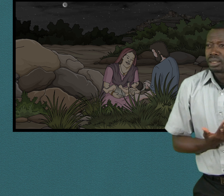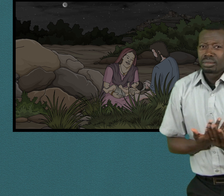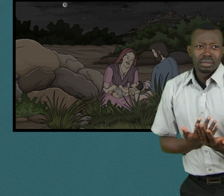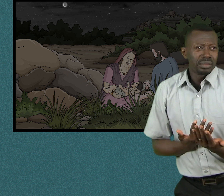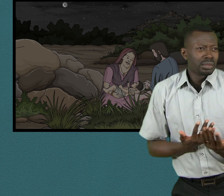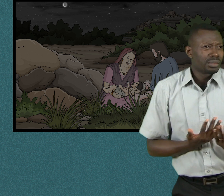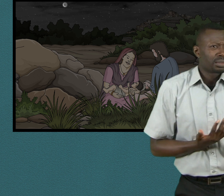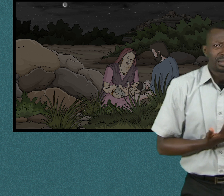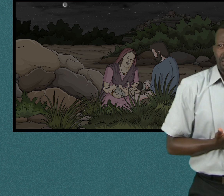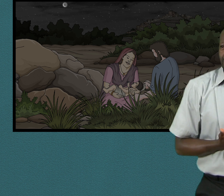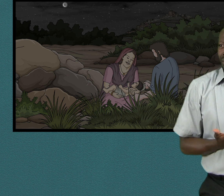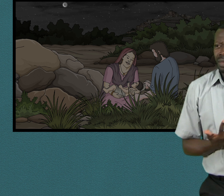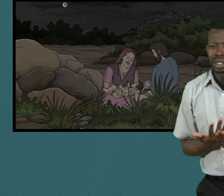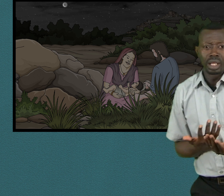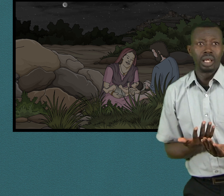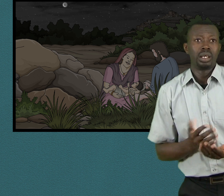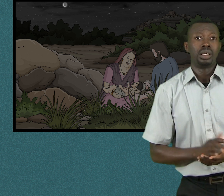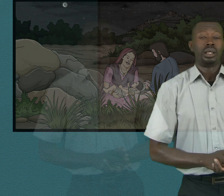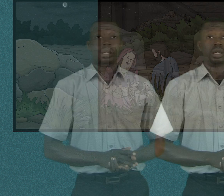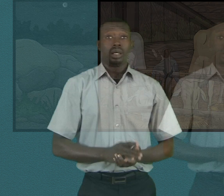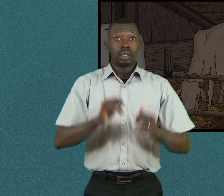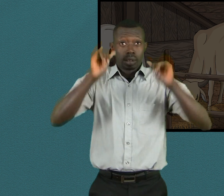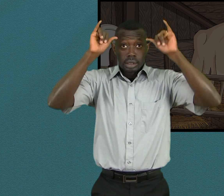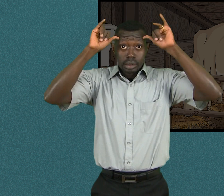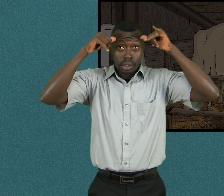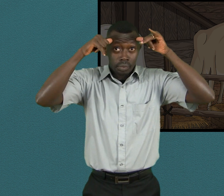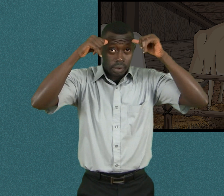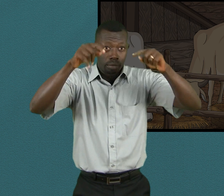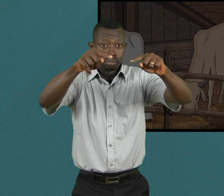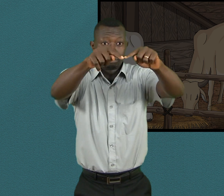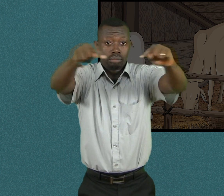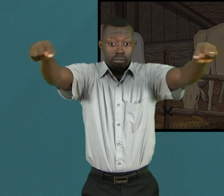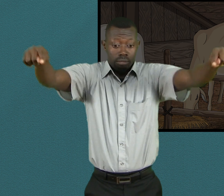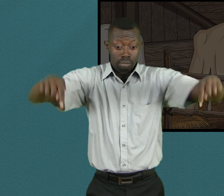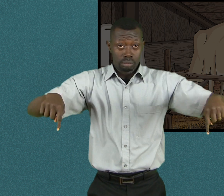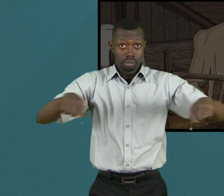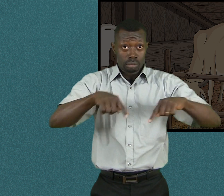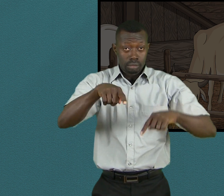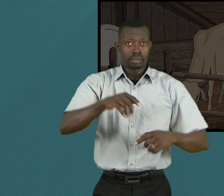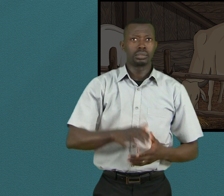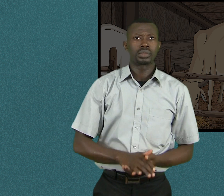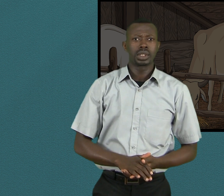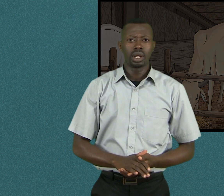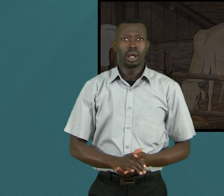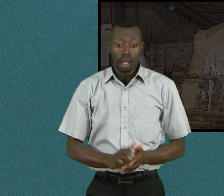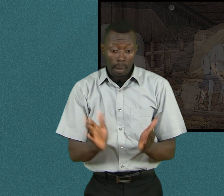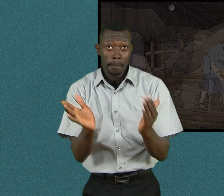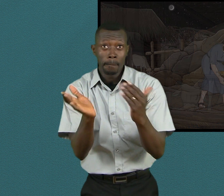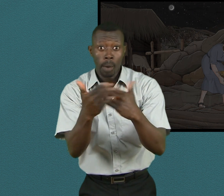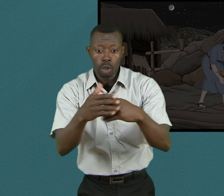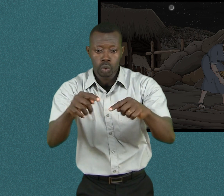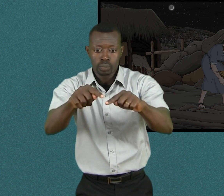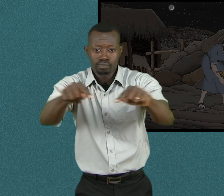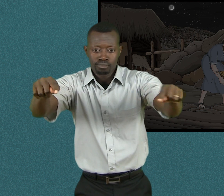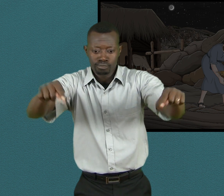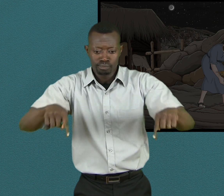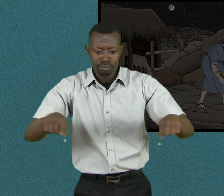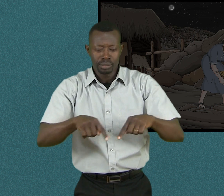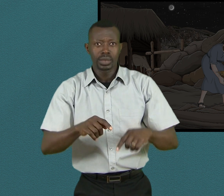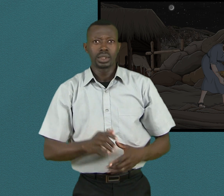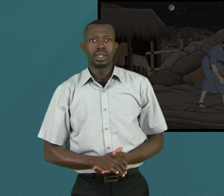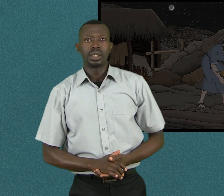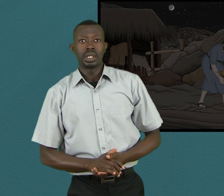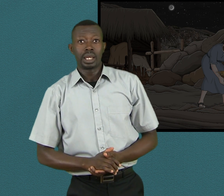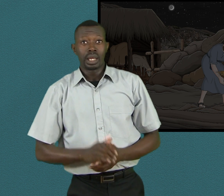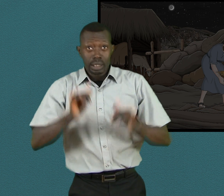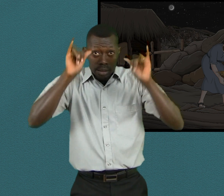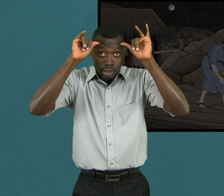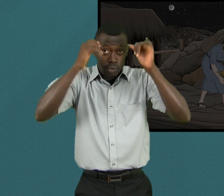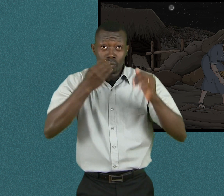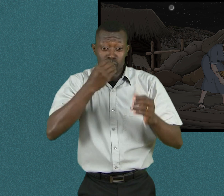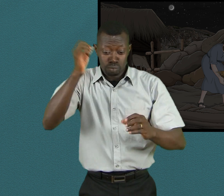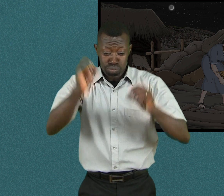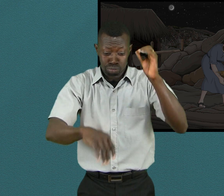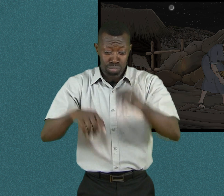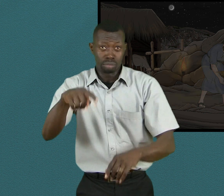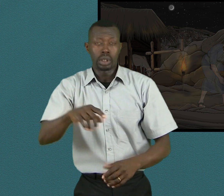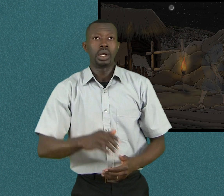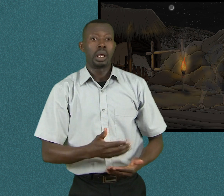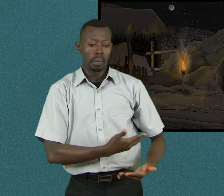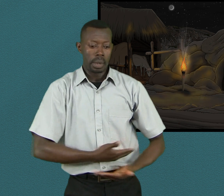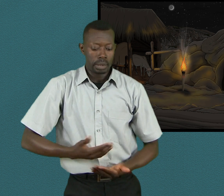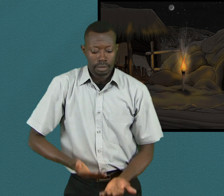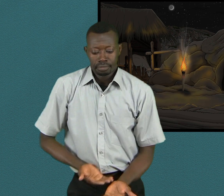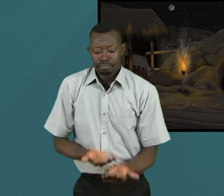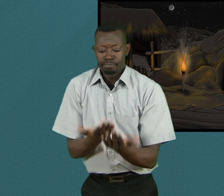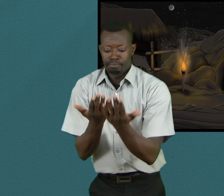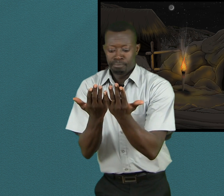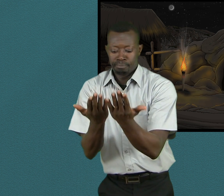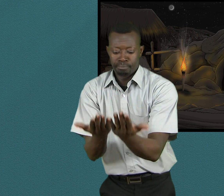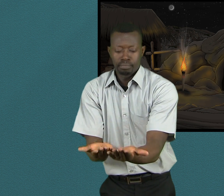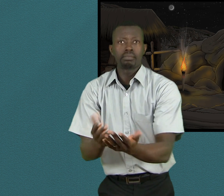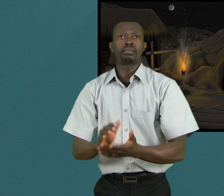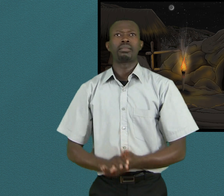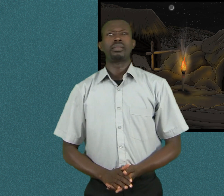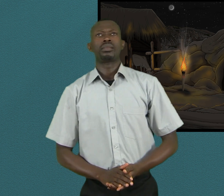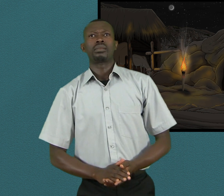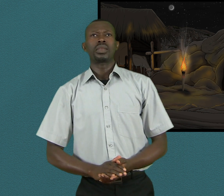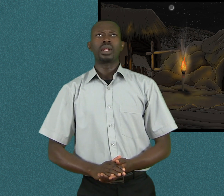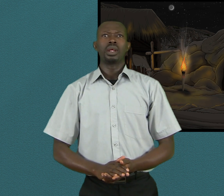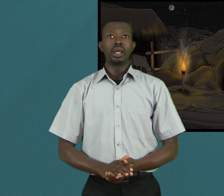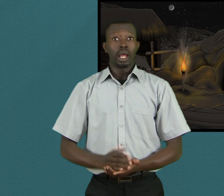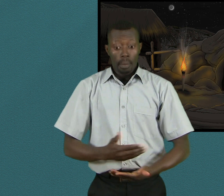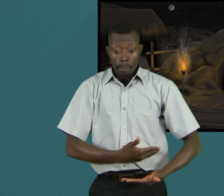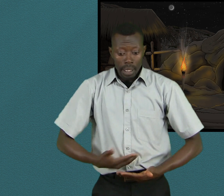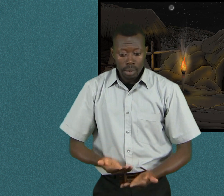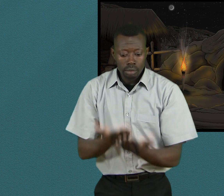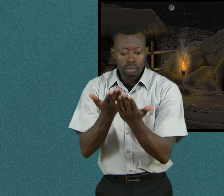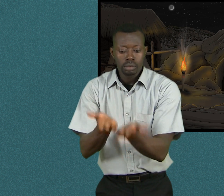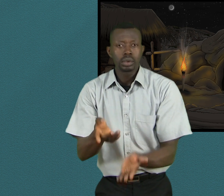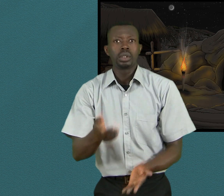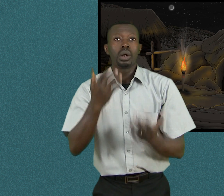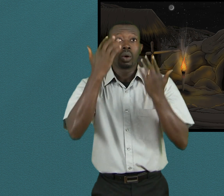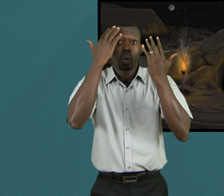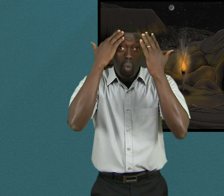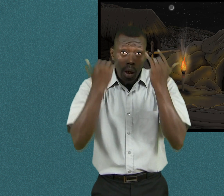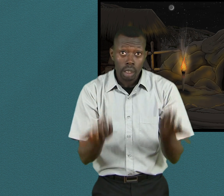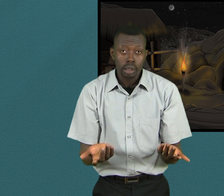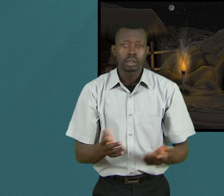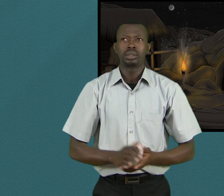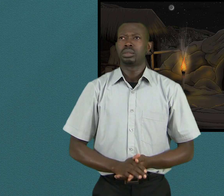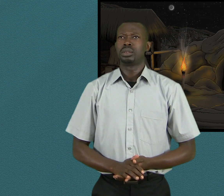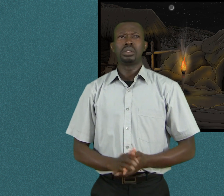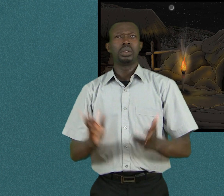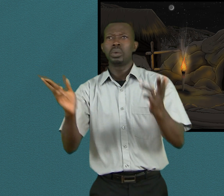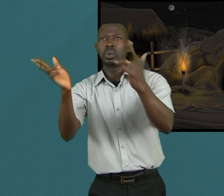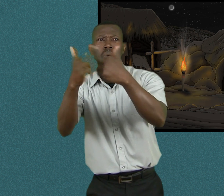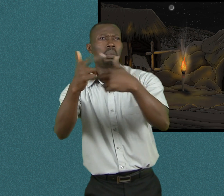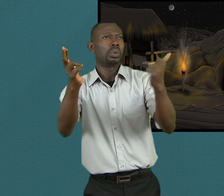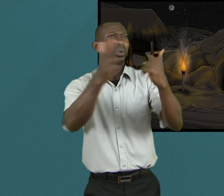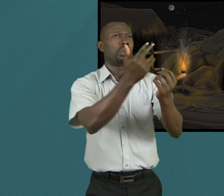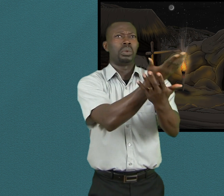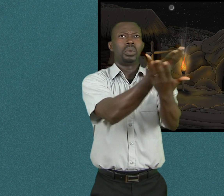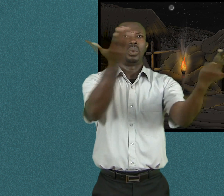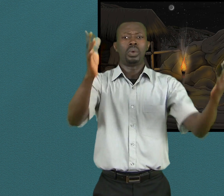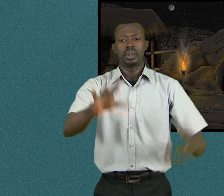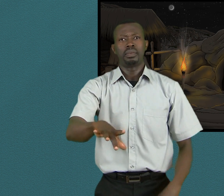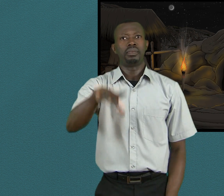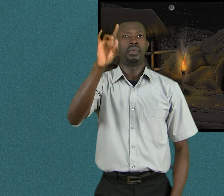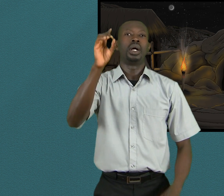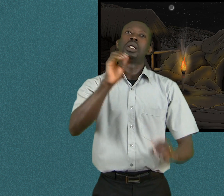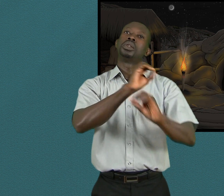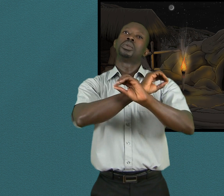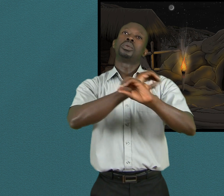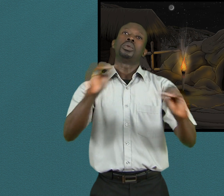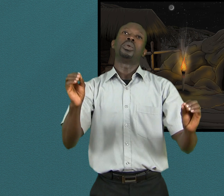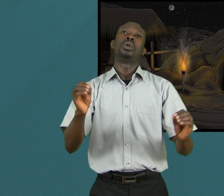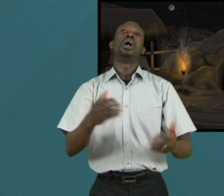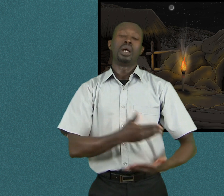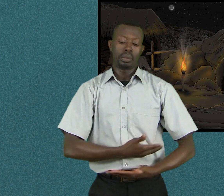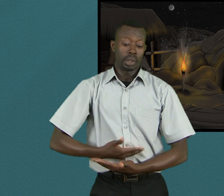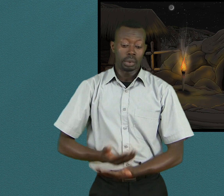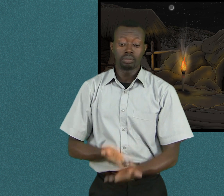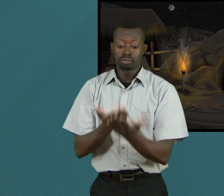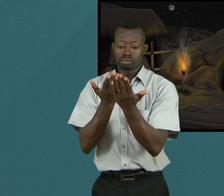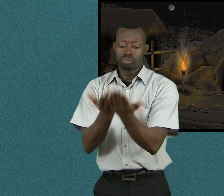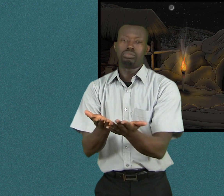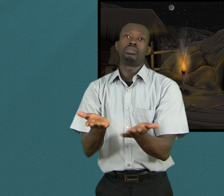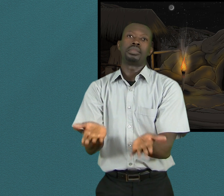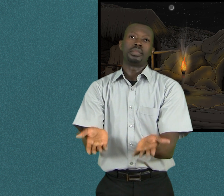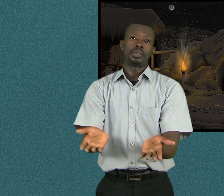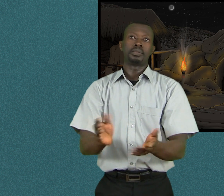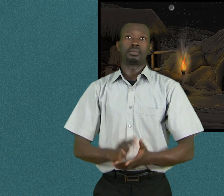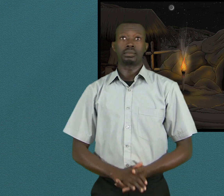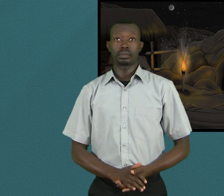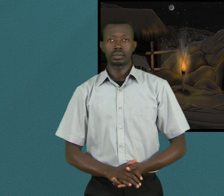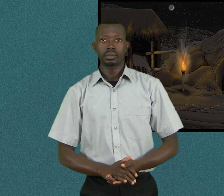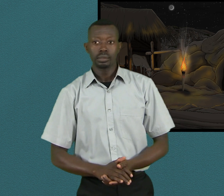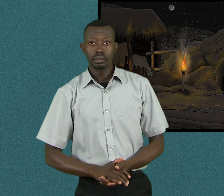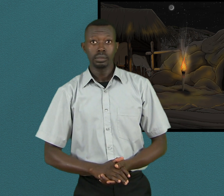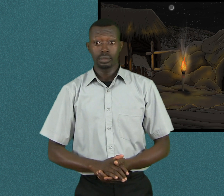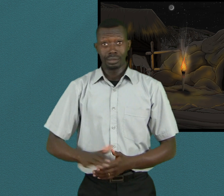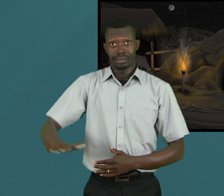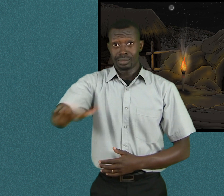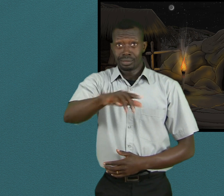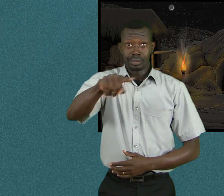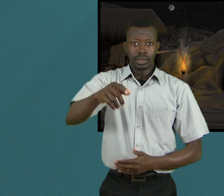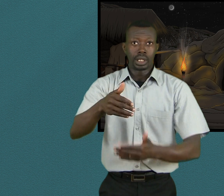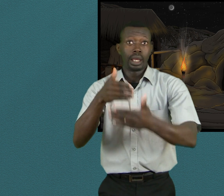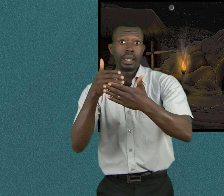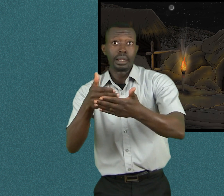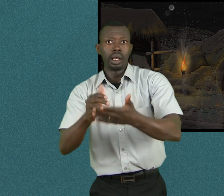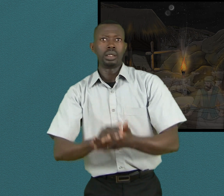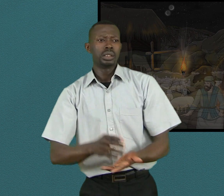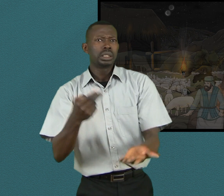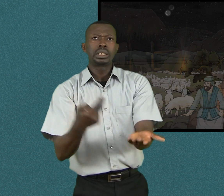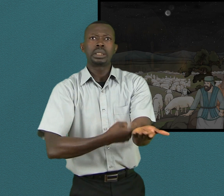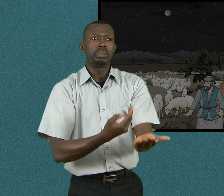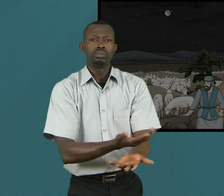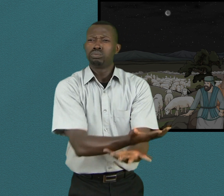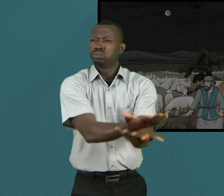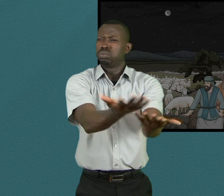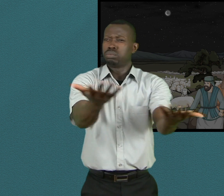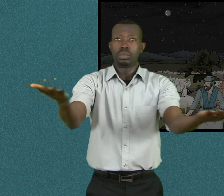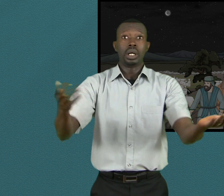She wrapped Him in swaddling cloths and laid Him in a manger, because there was no room for them in the inn.